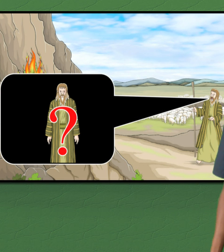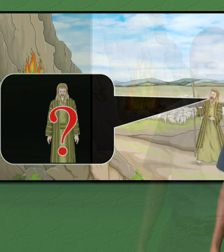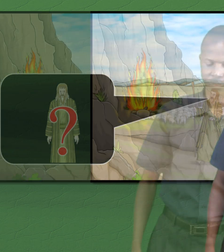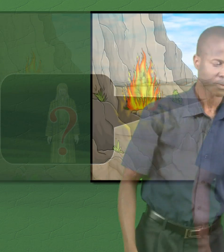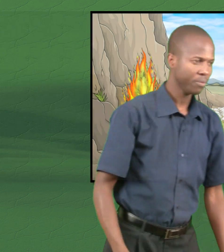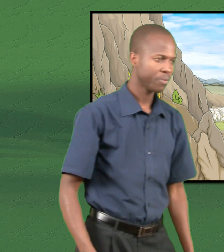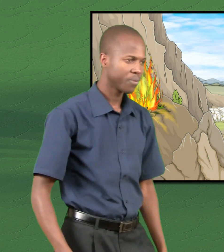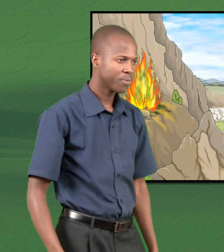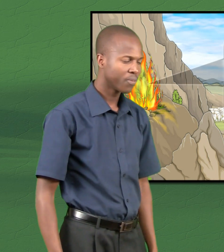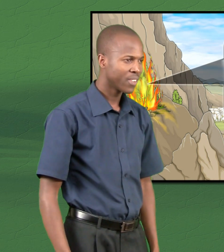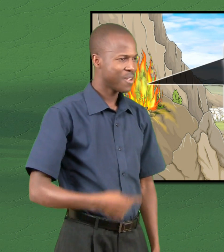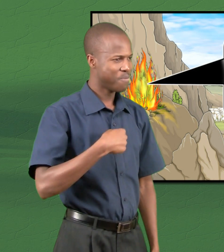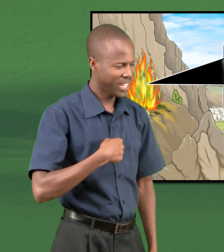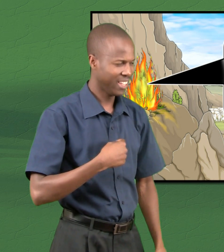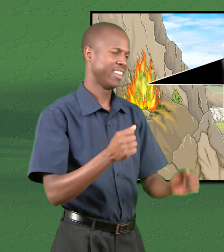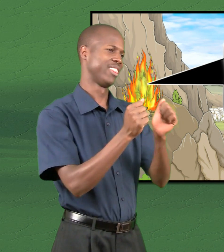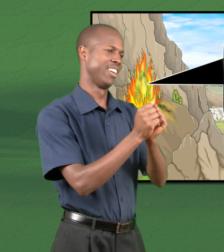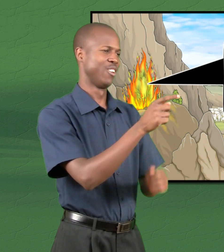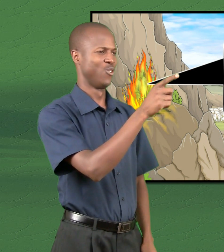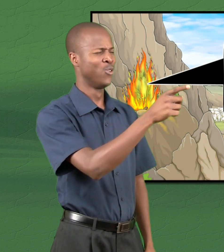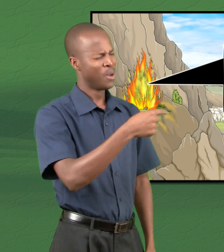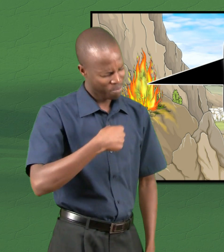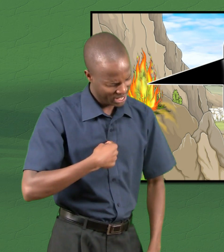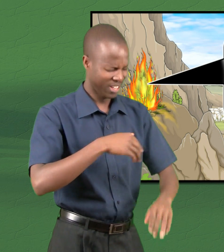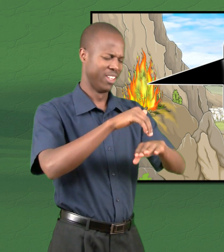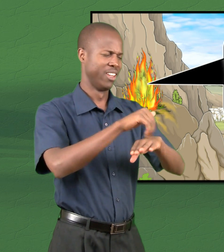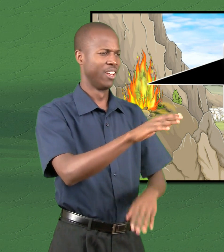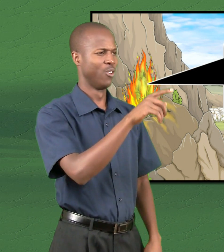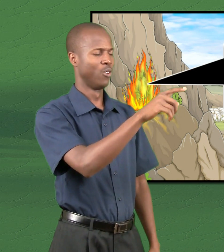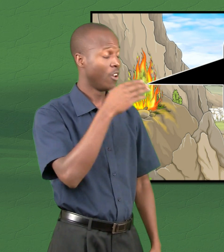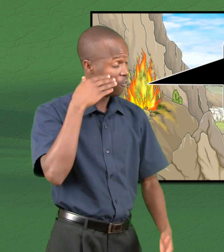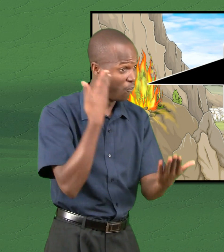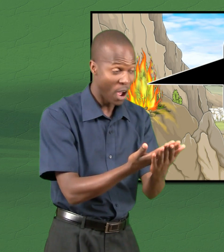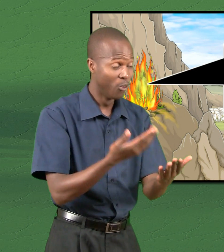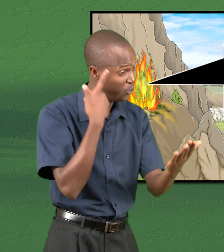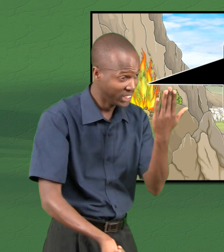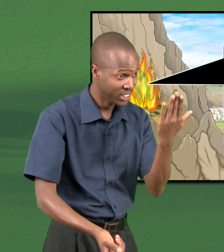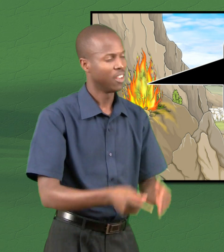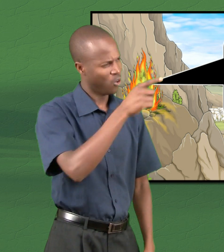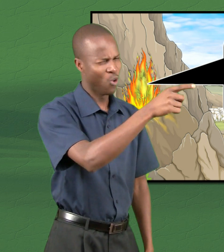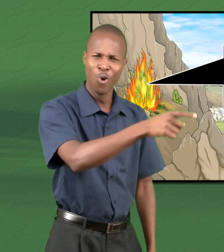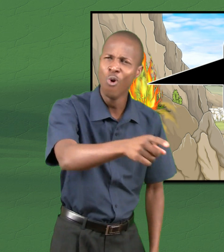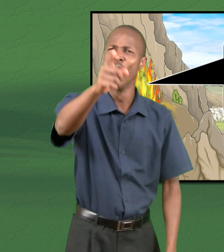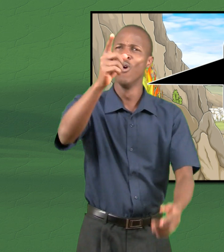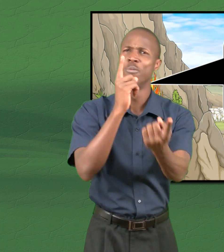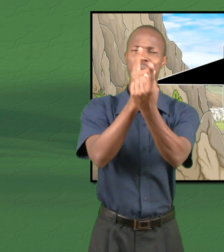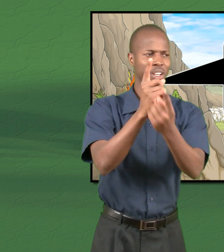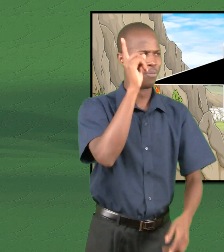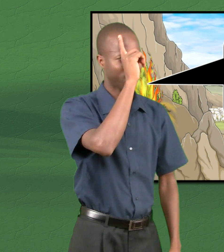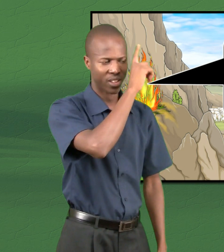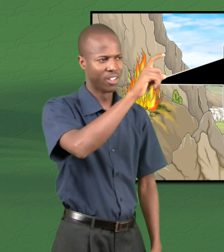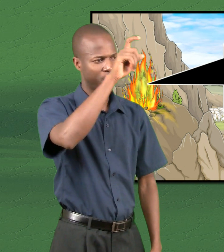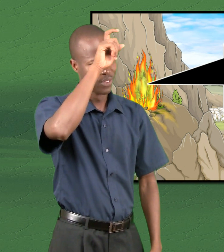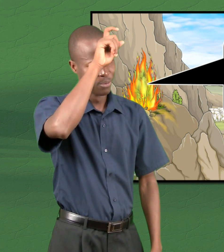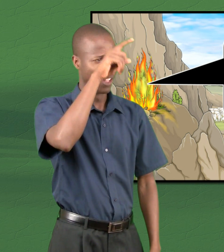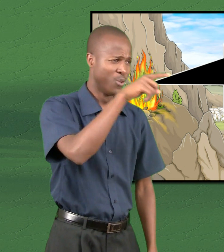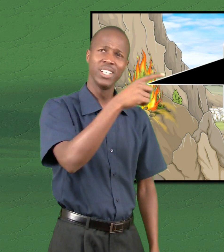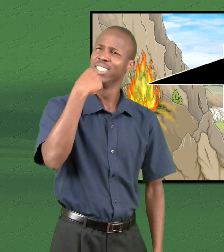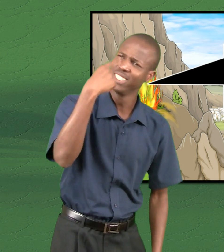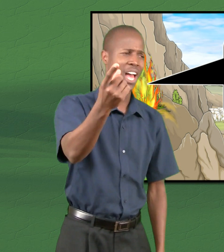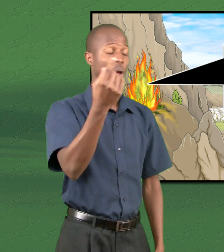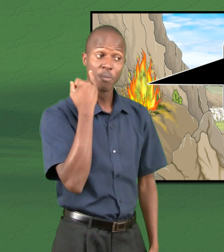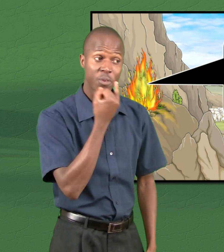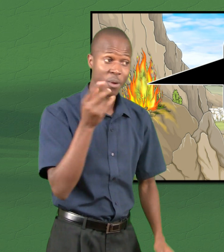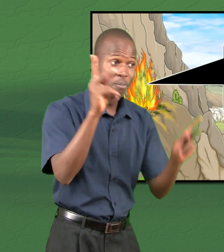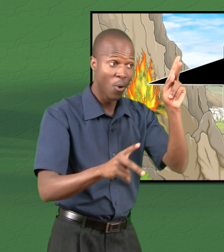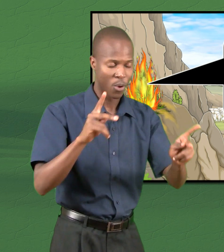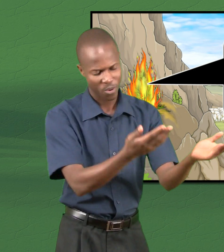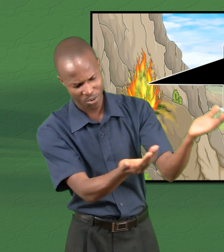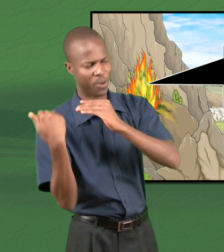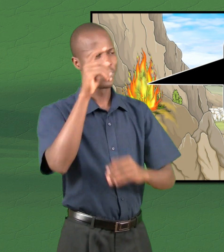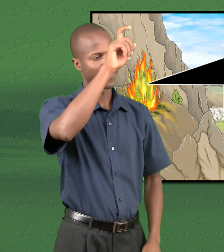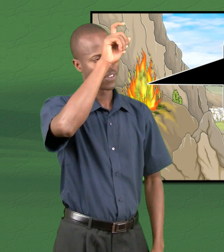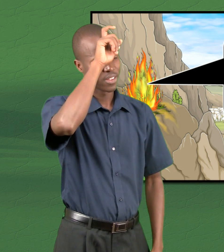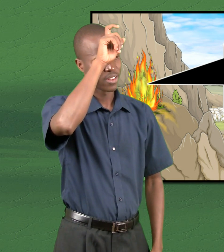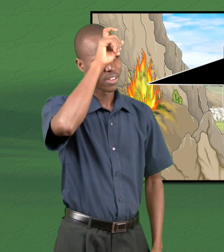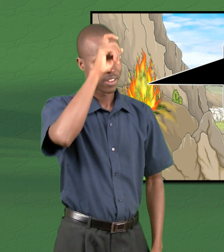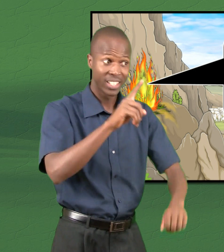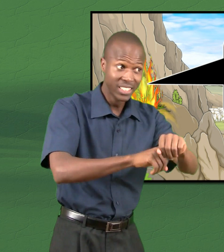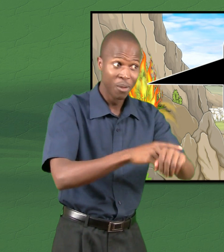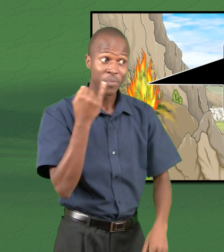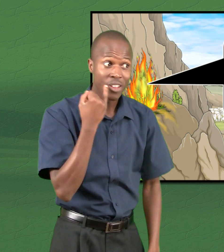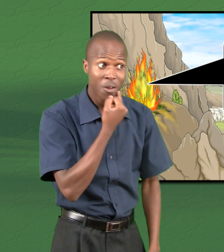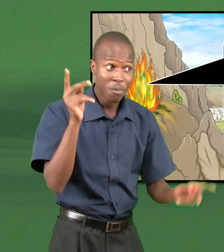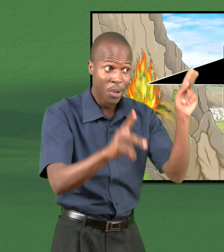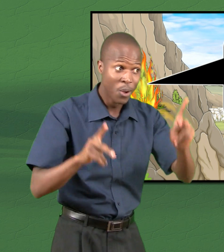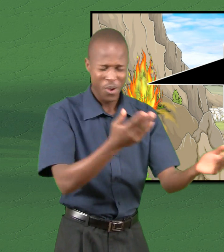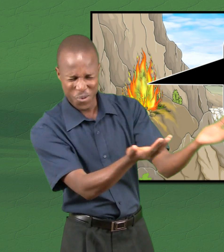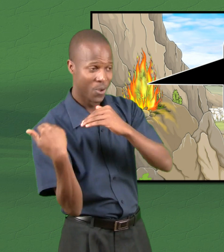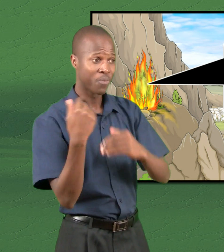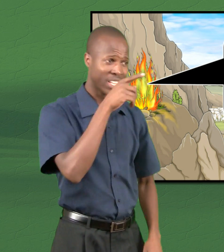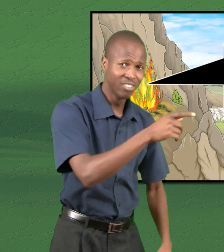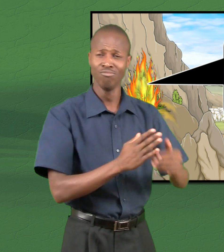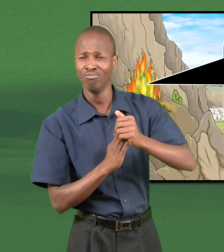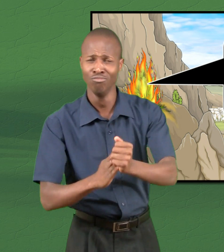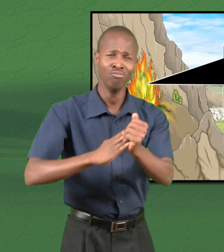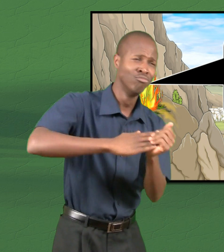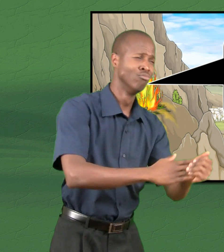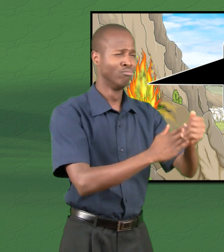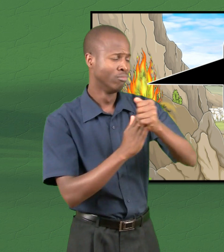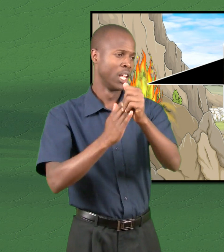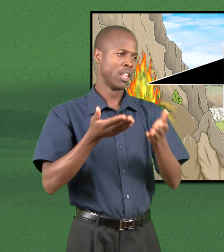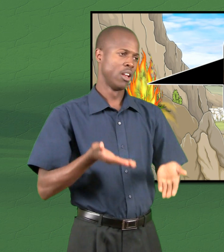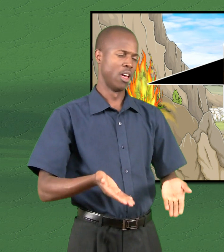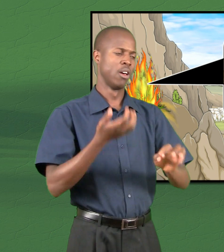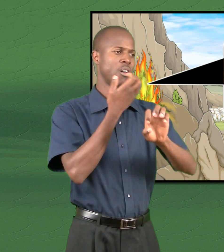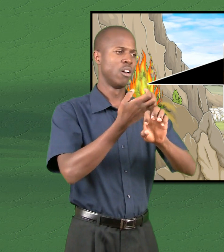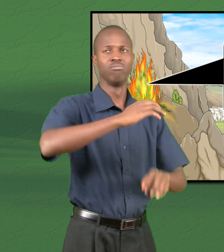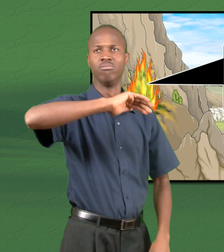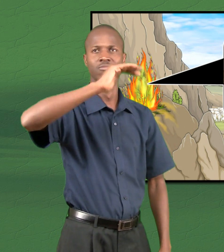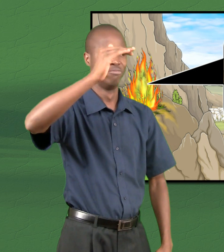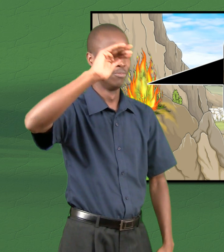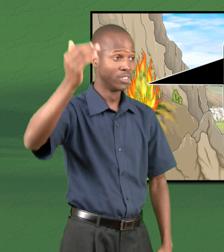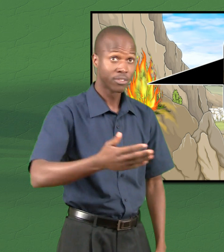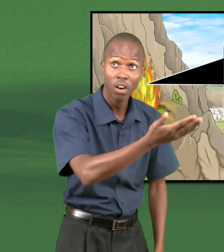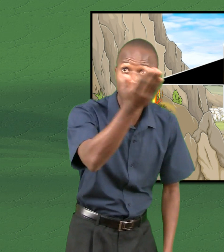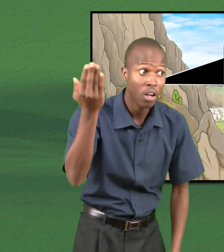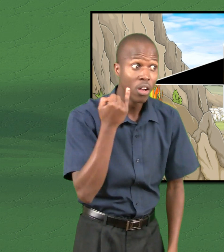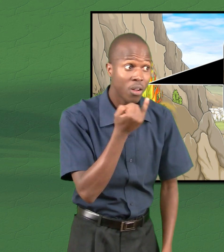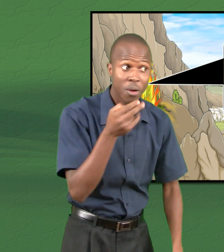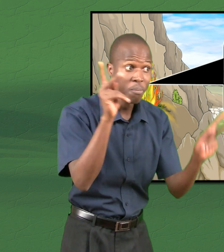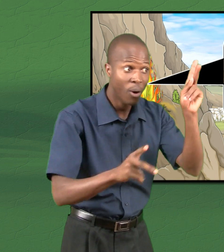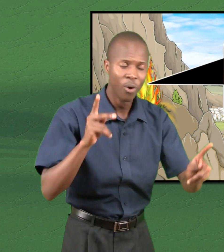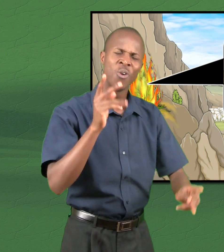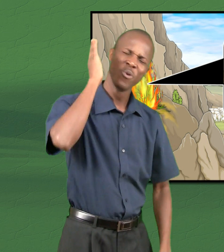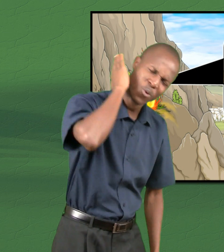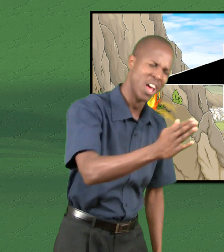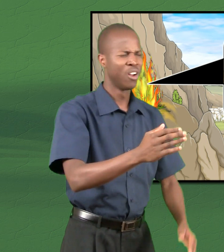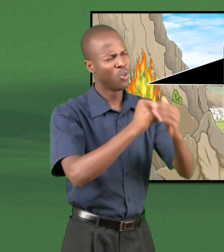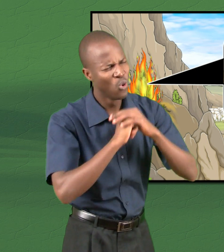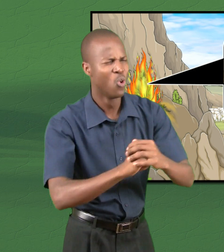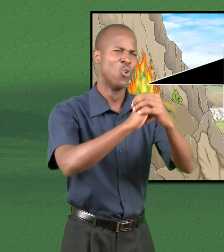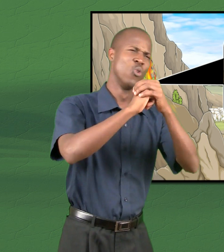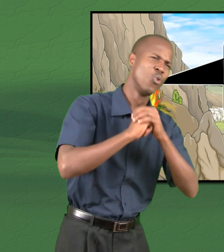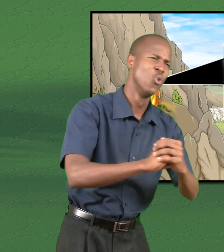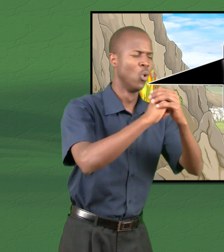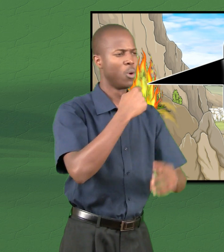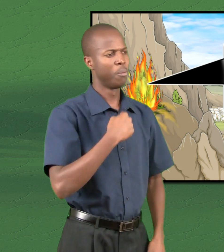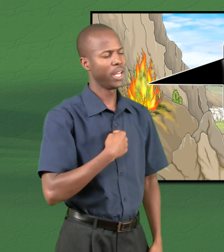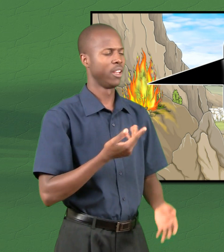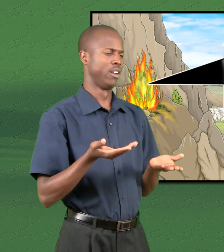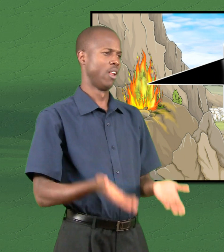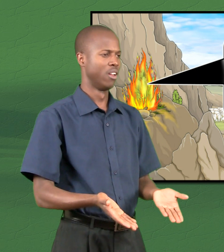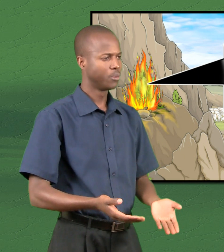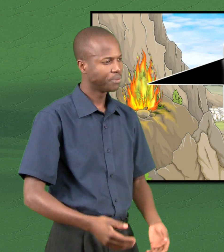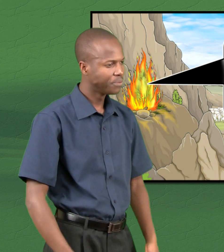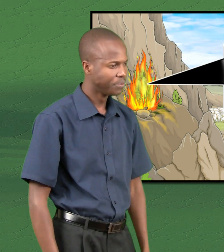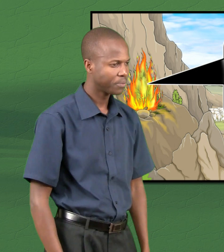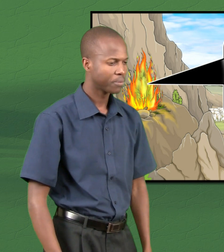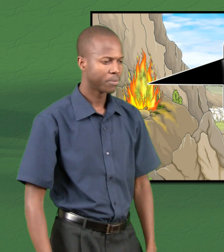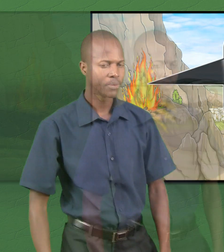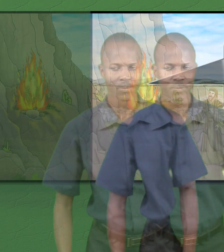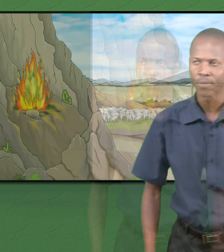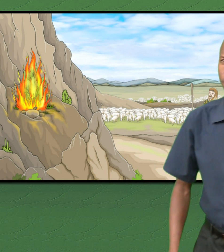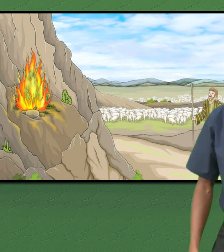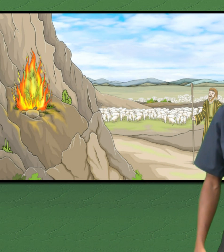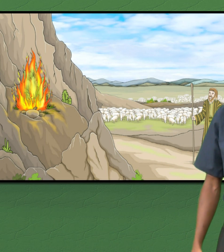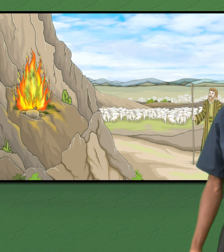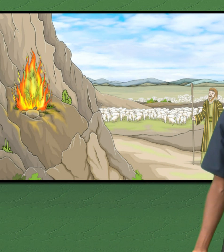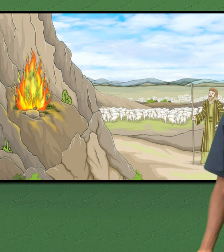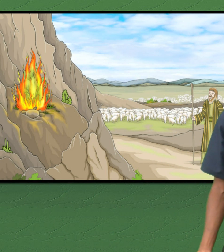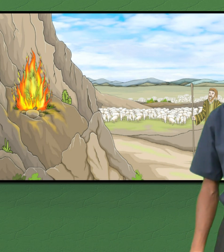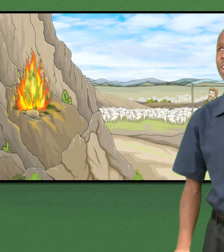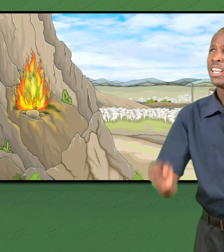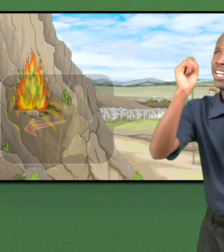“I will surely be with you,” God said, “and this will be the sign to you that I have sent you: When you have brought the people out of Egypt, all of you will worship God on this mountain.”